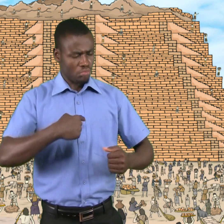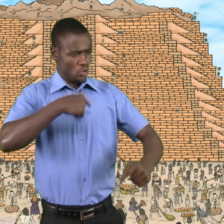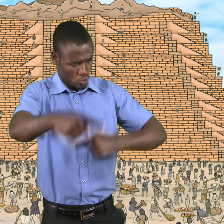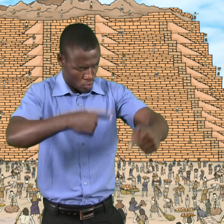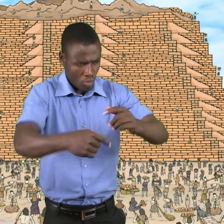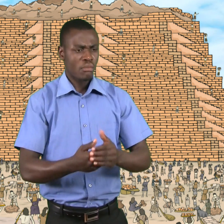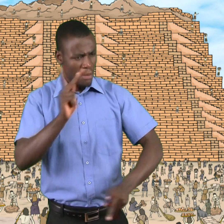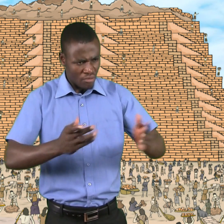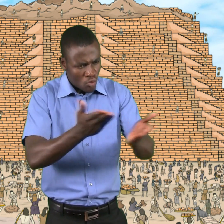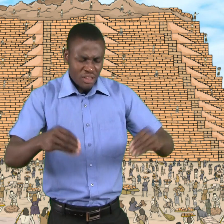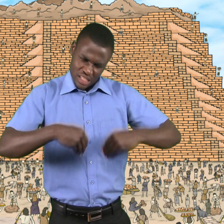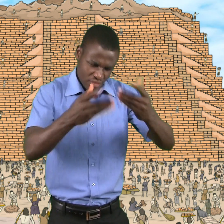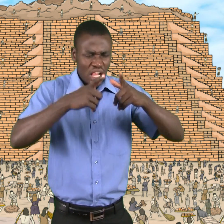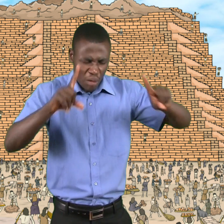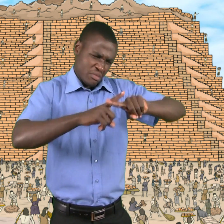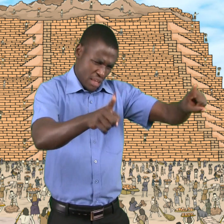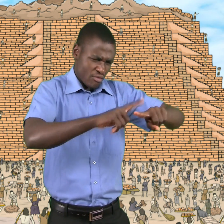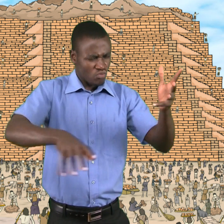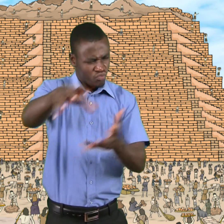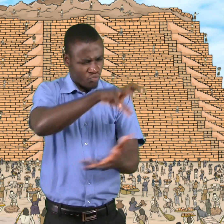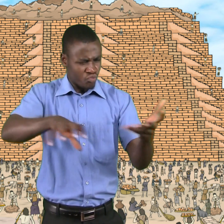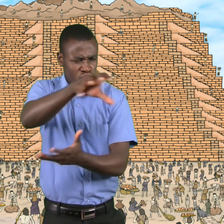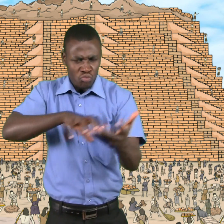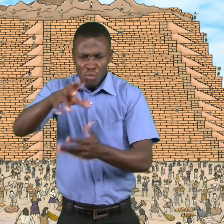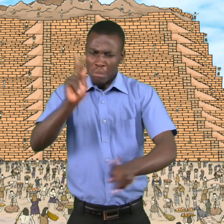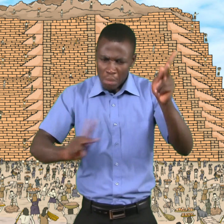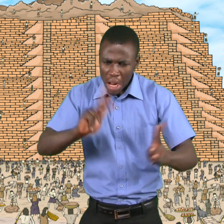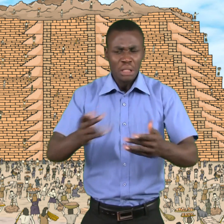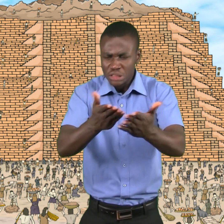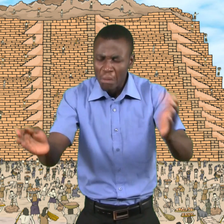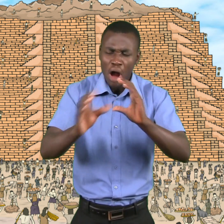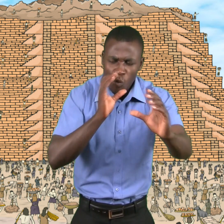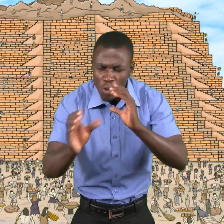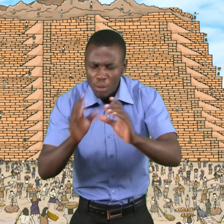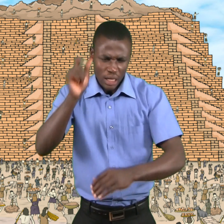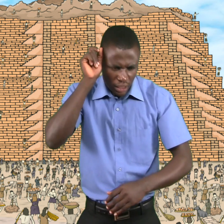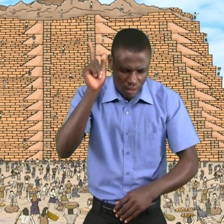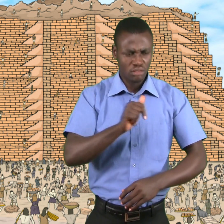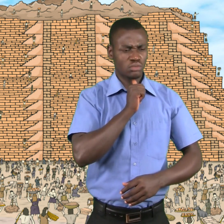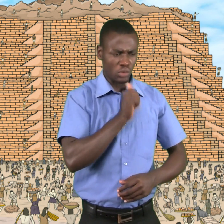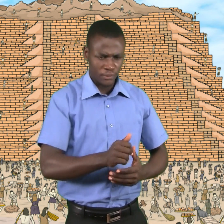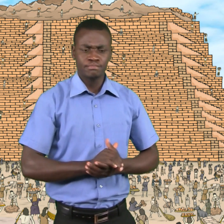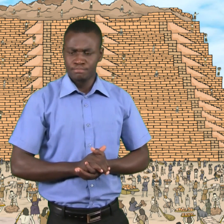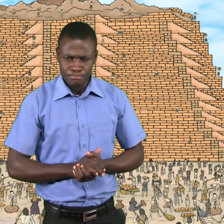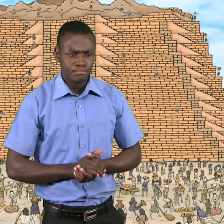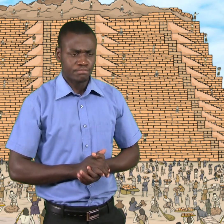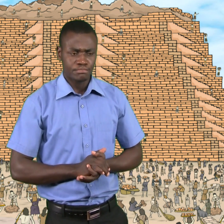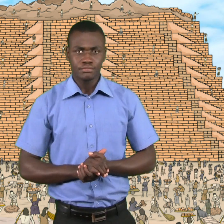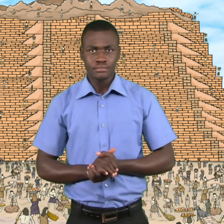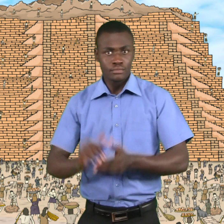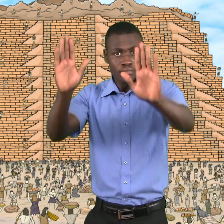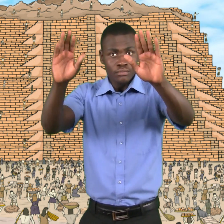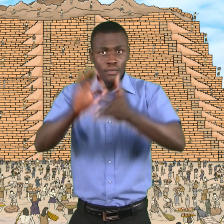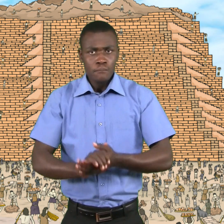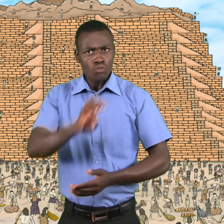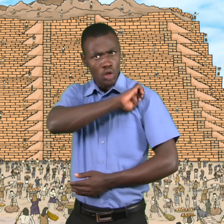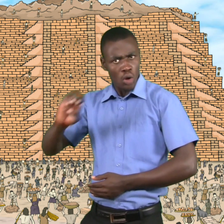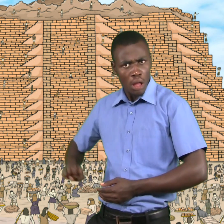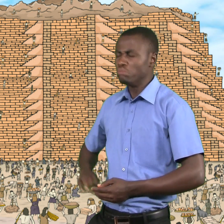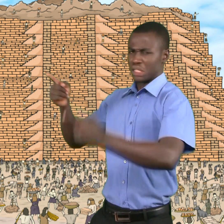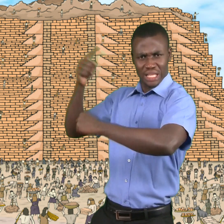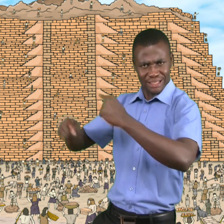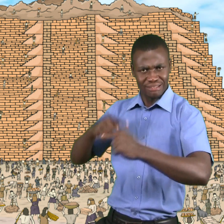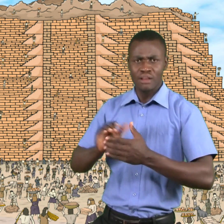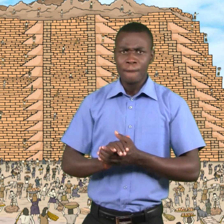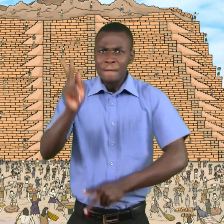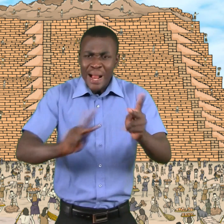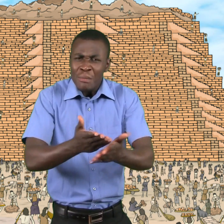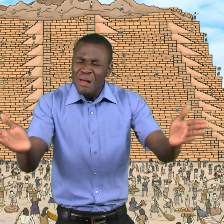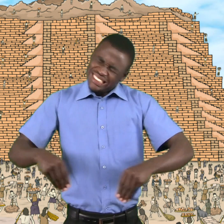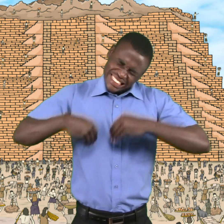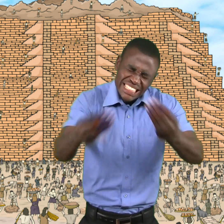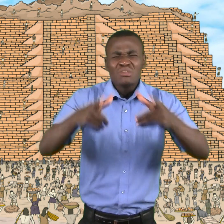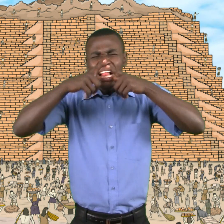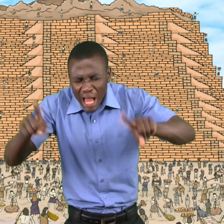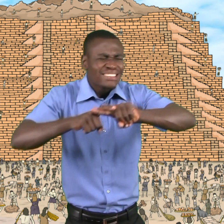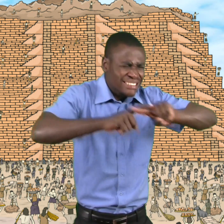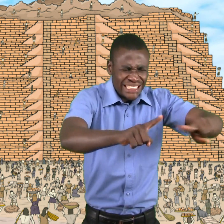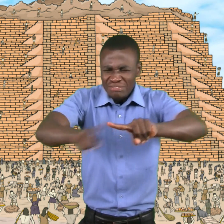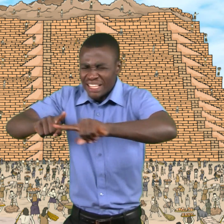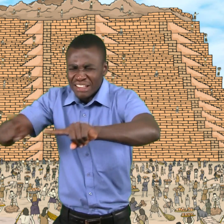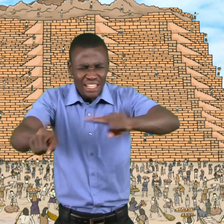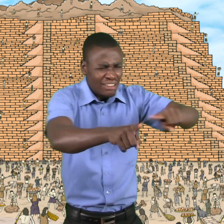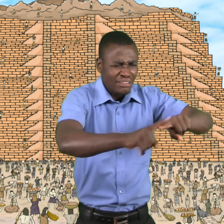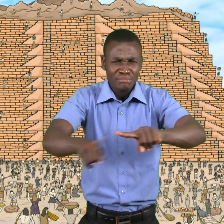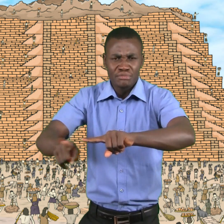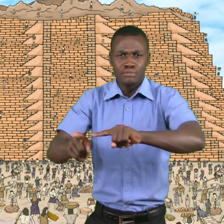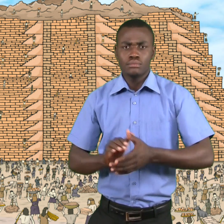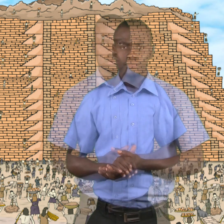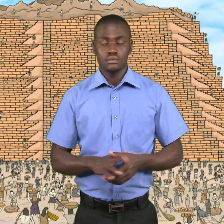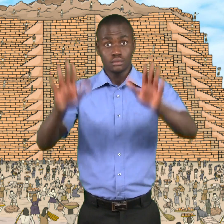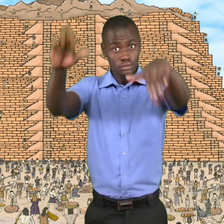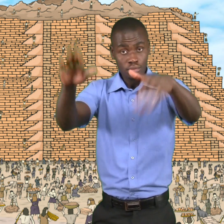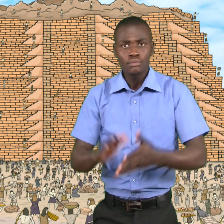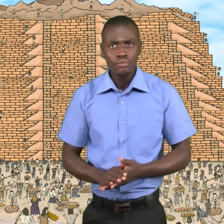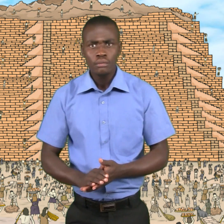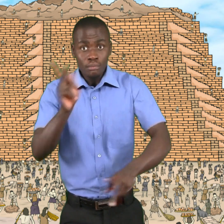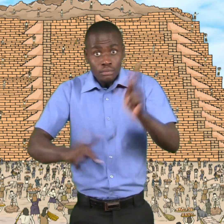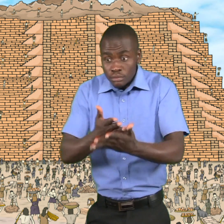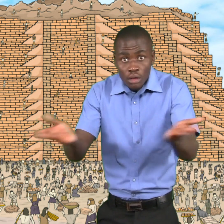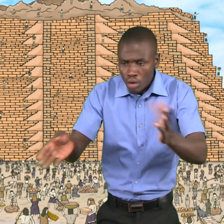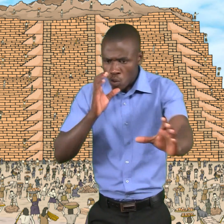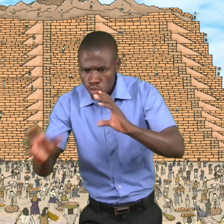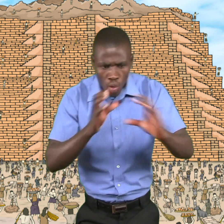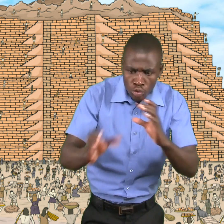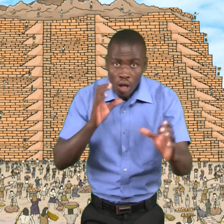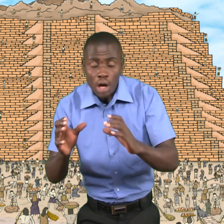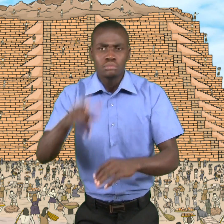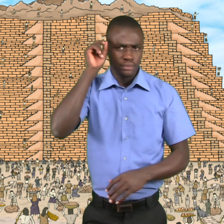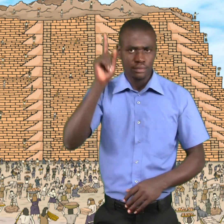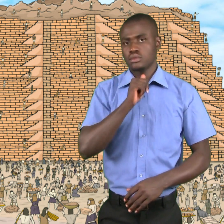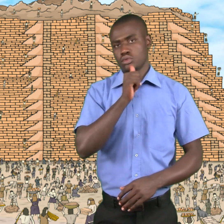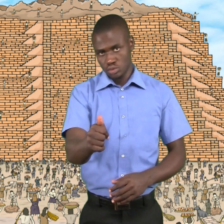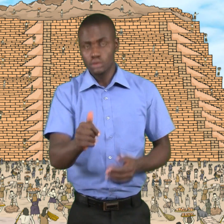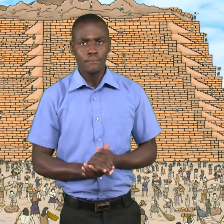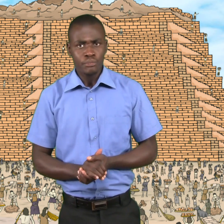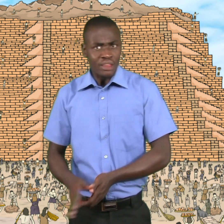And the LORD said, “If they have begun to do this as one people speaking the same language, then nothing they devise will be beyond them.